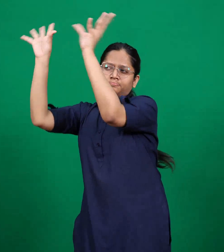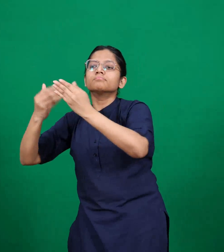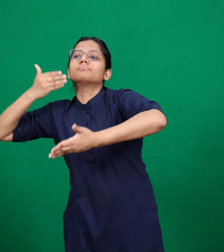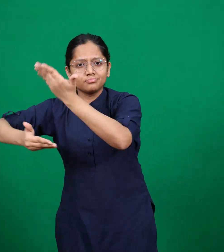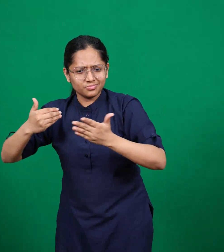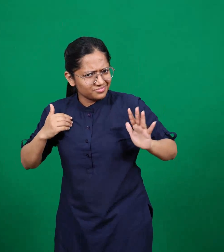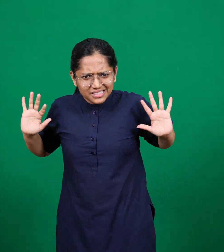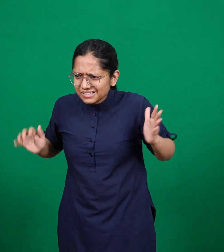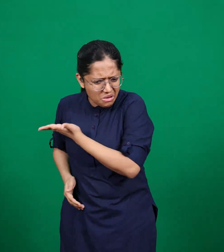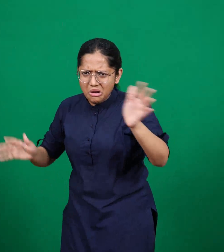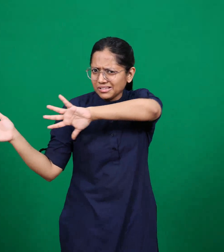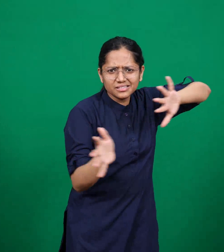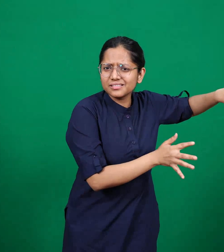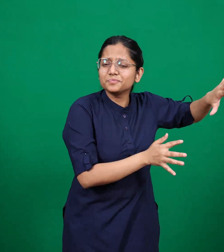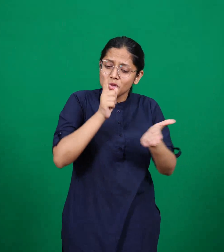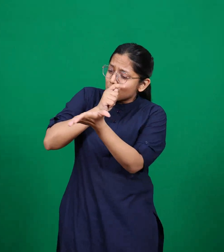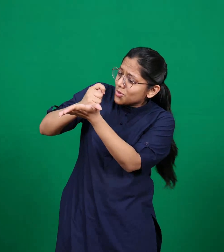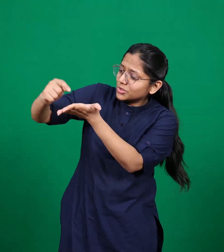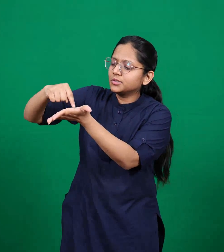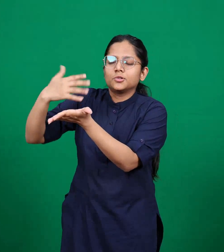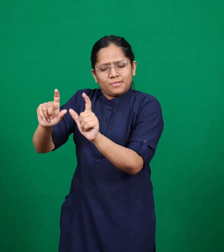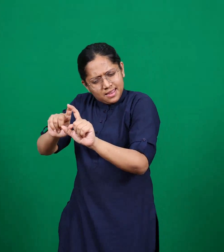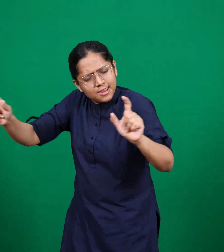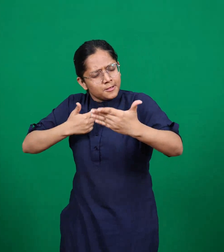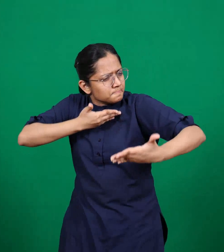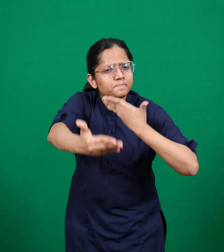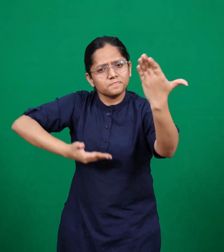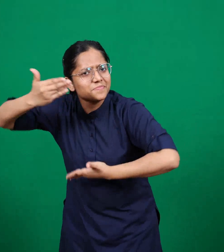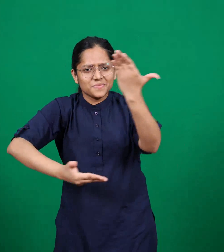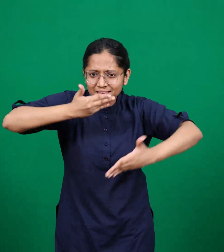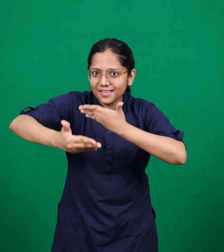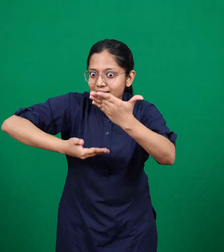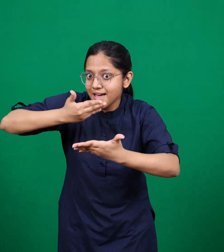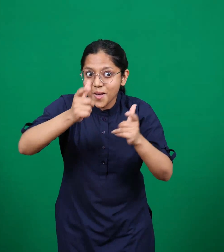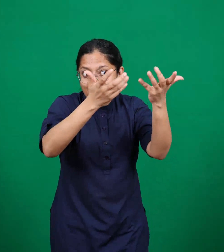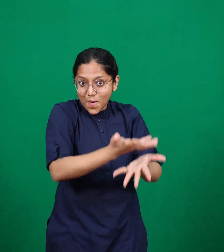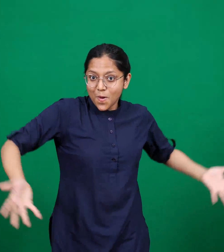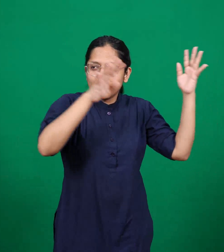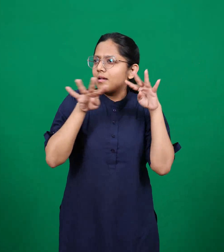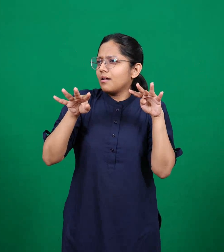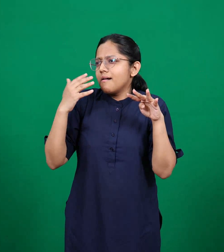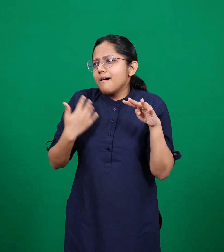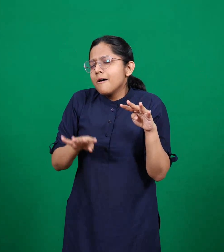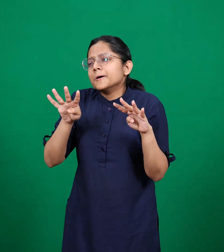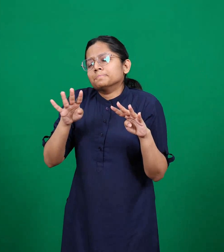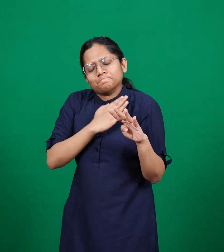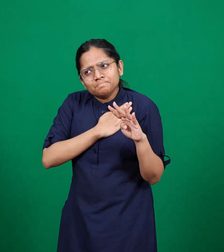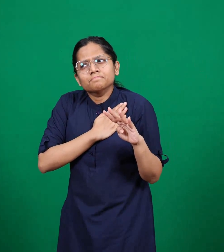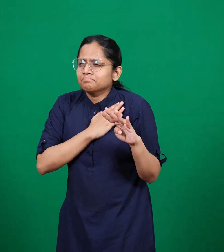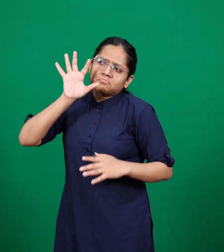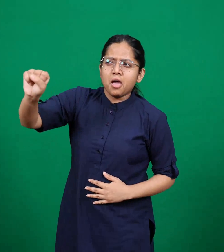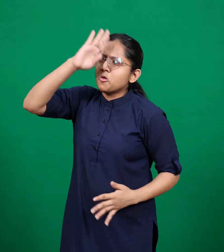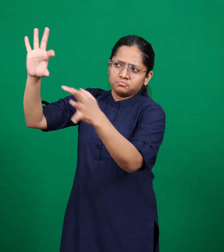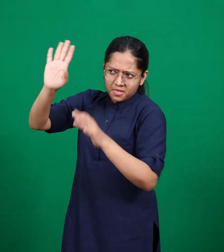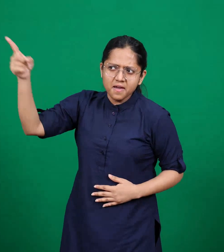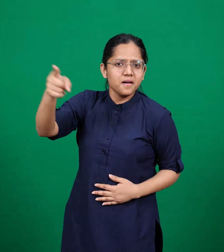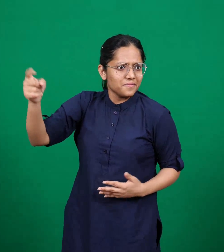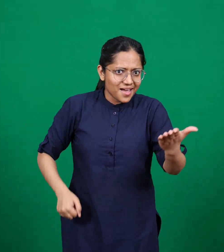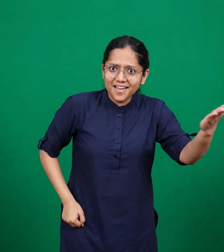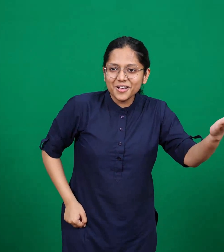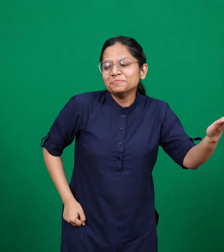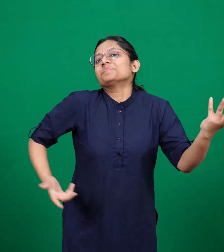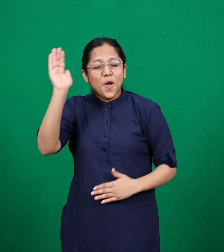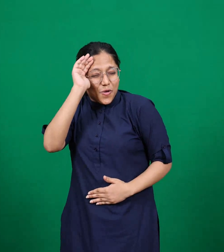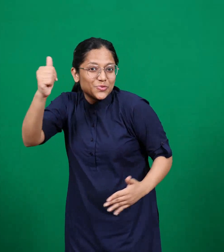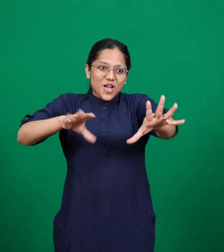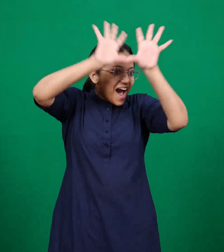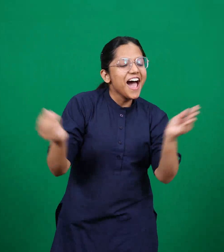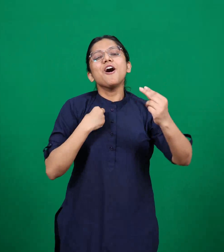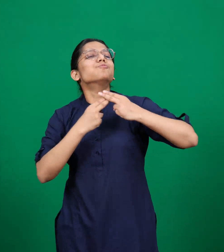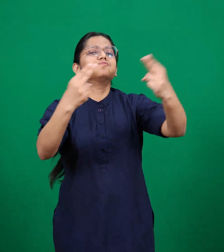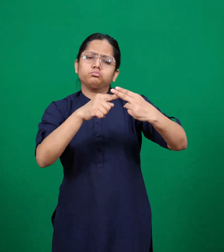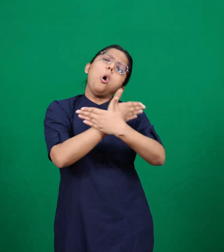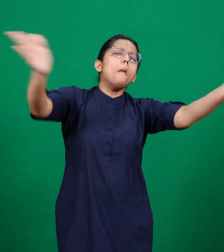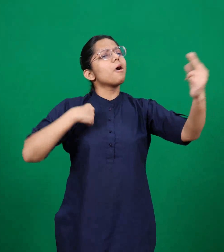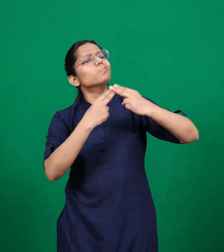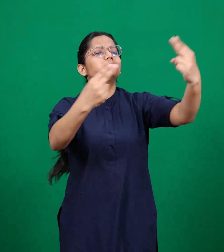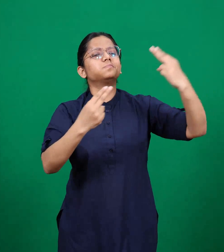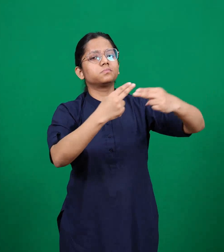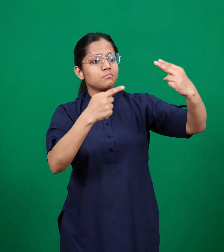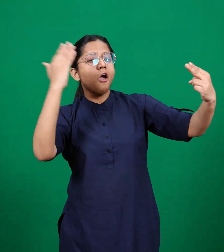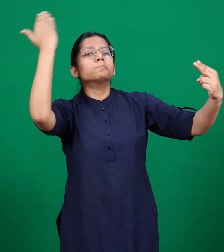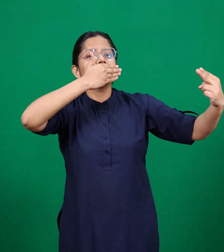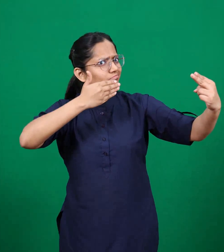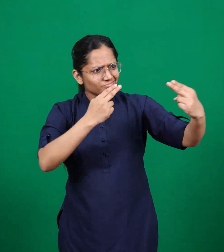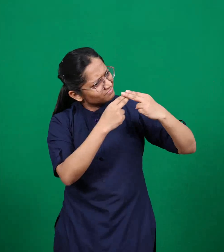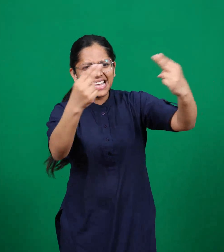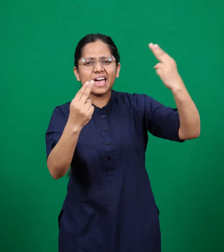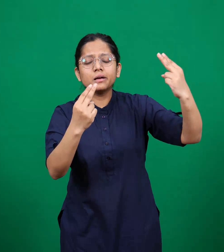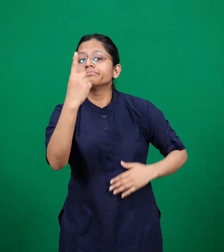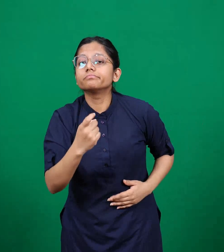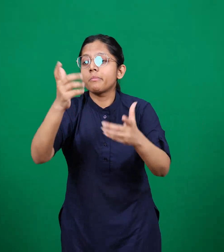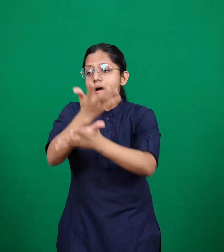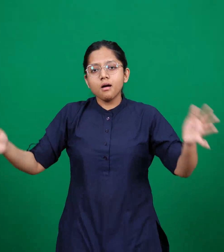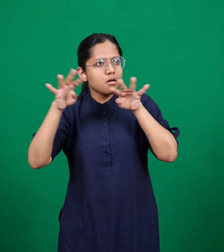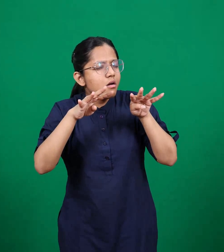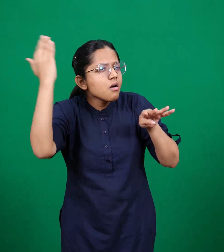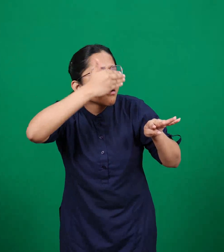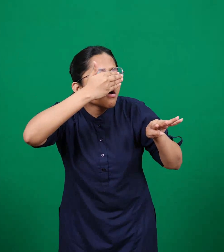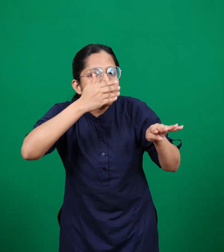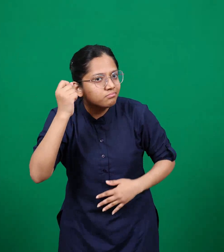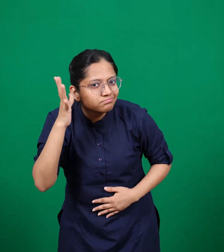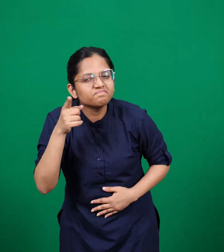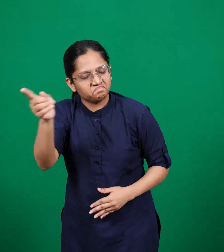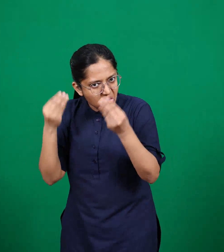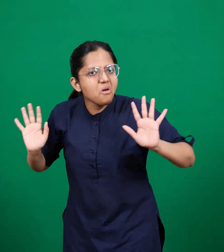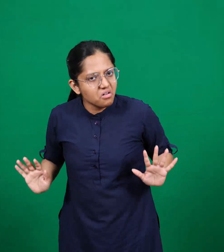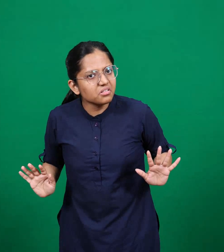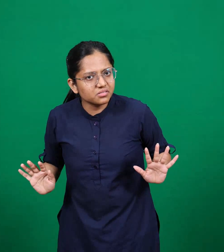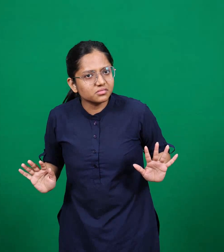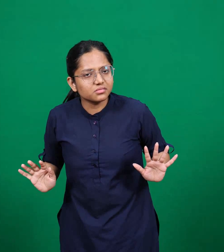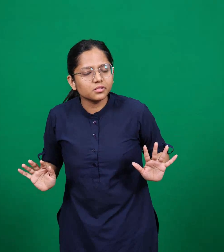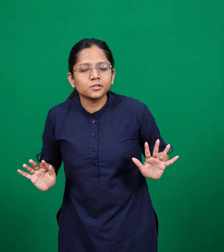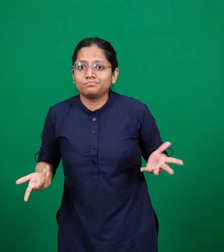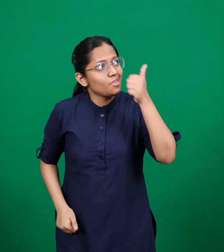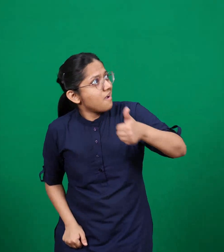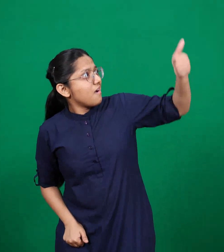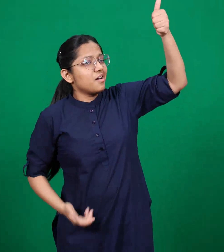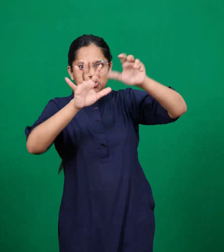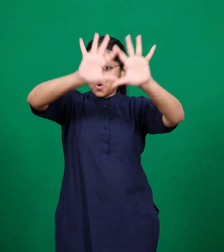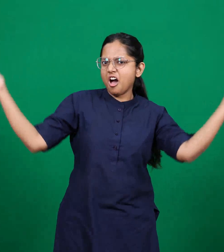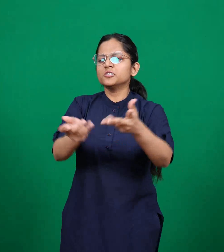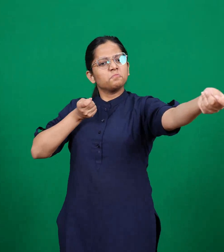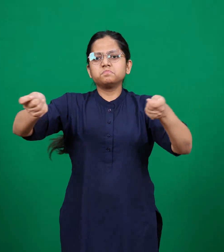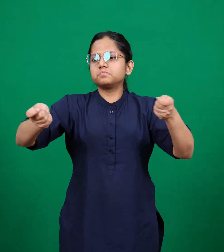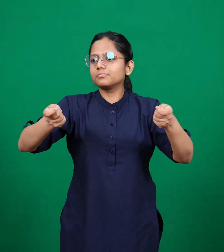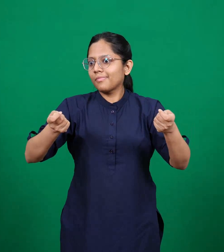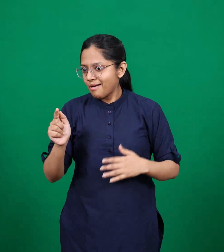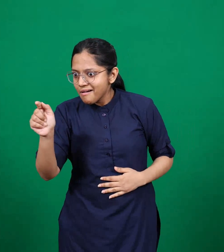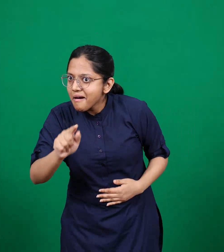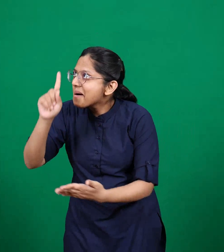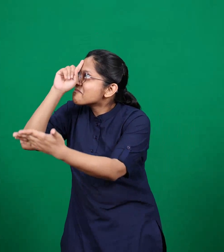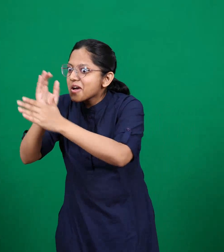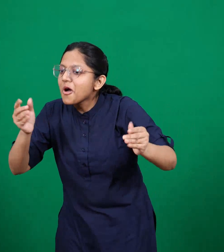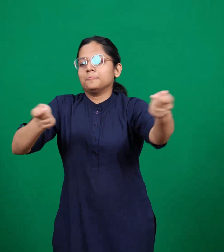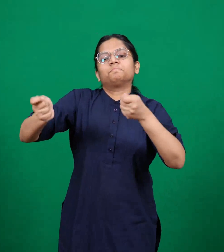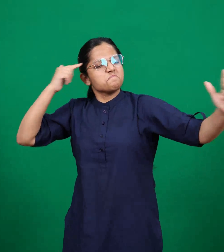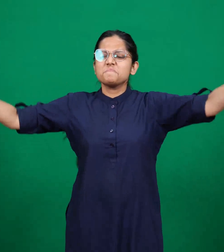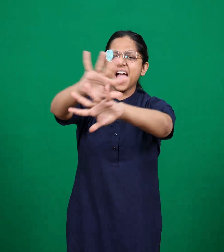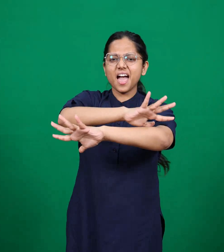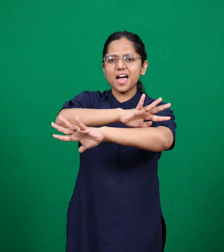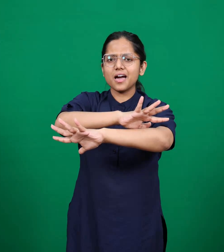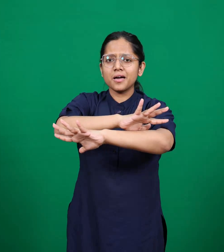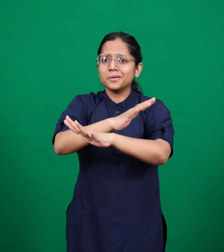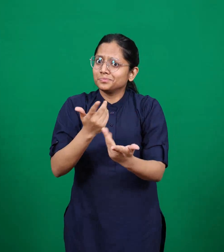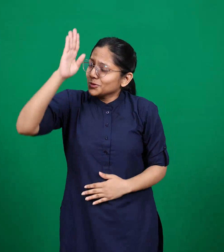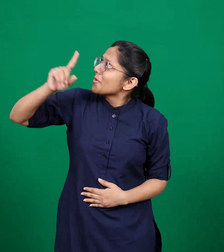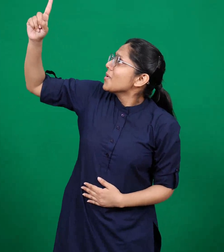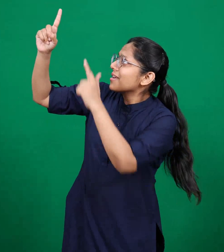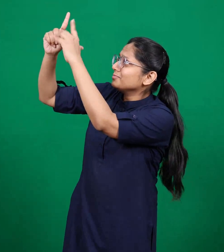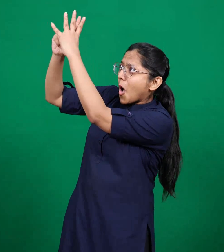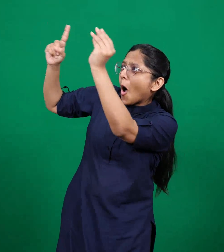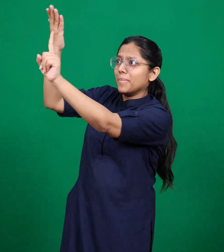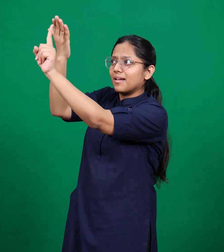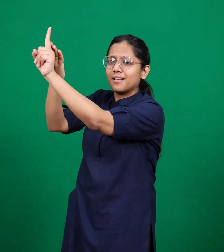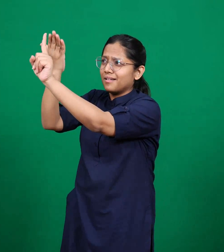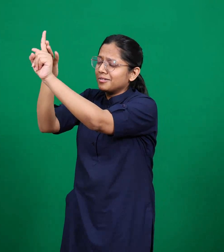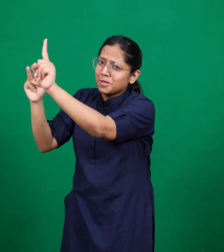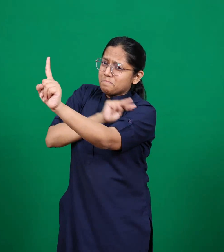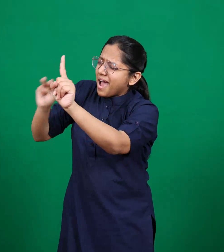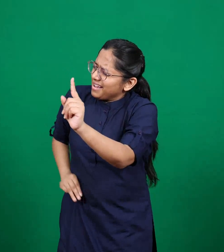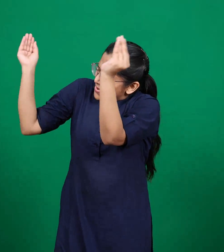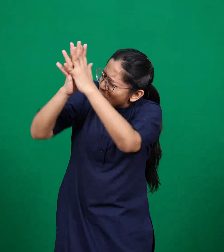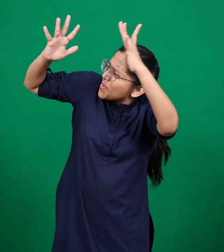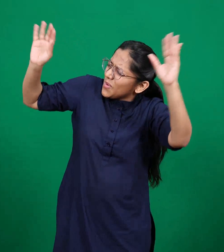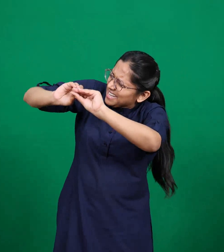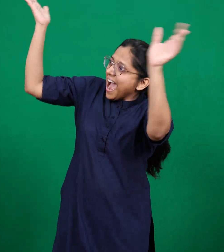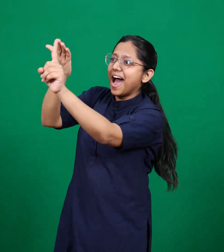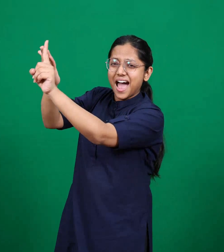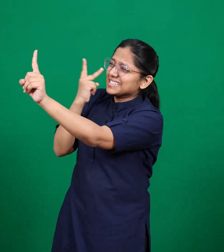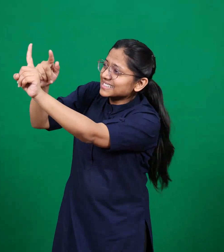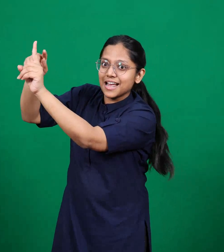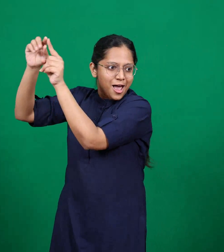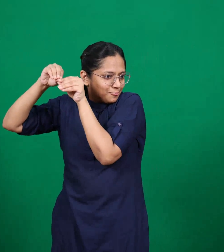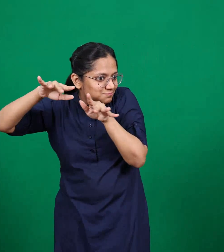On the contrary, by open proclamation of the truth, we commend ourselves to every man's conscience in the sight of God. And even if our gospel is veiled, it is veiled to those who are perishing.